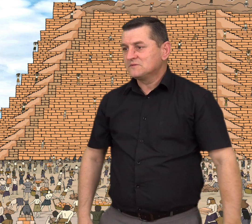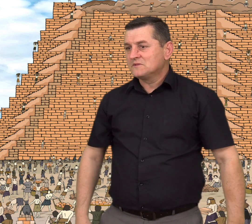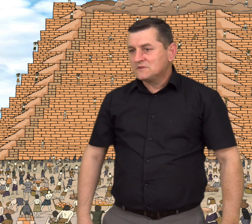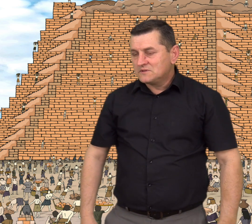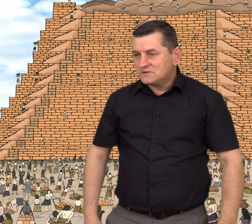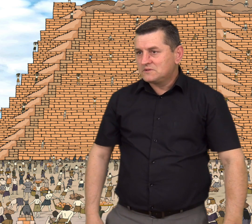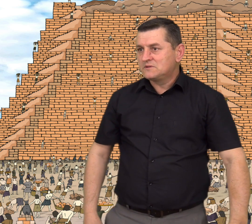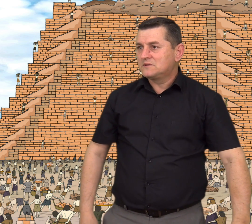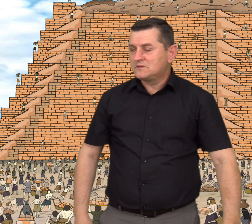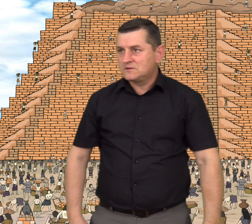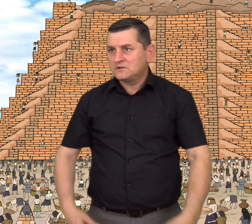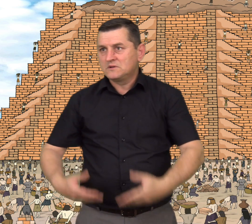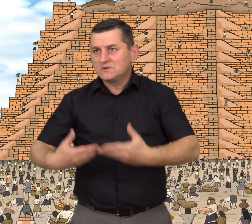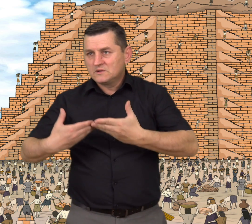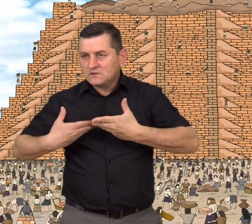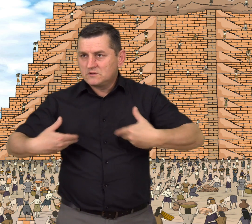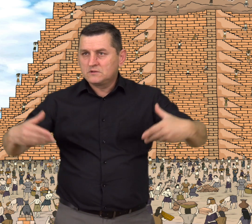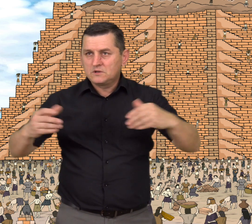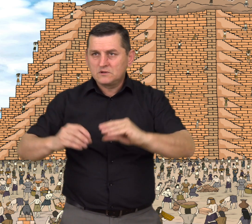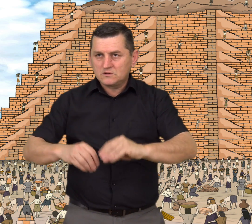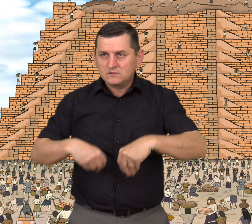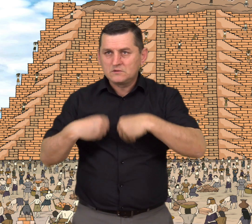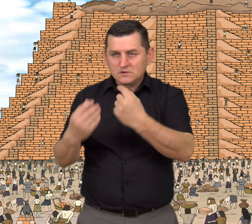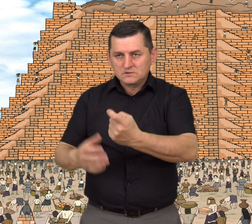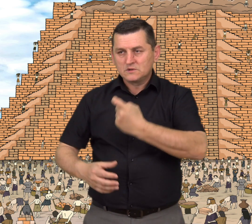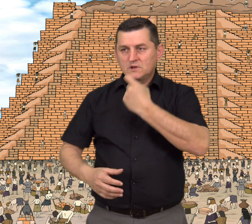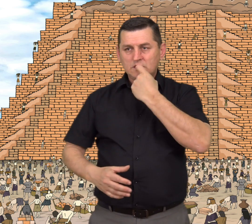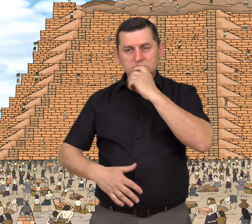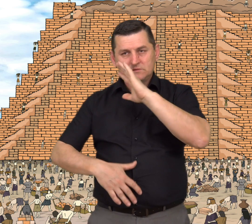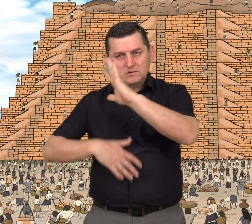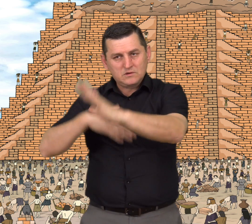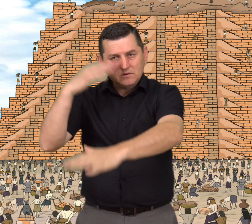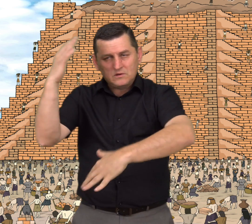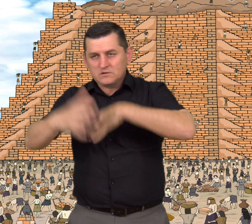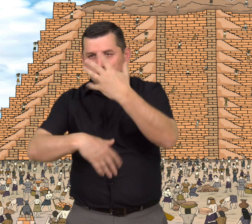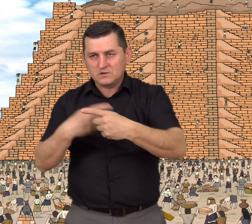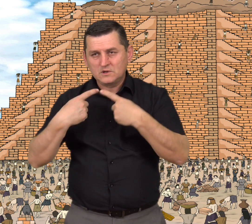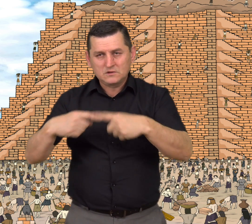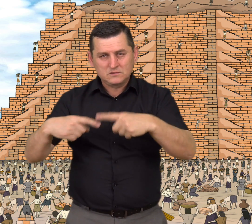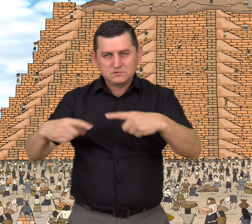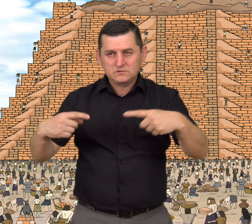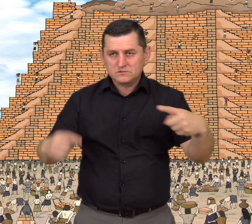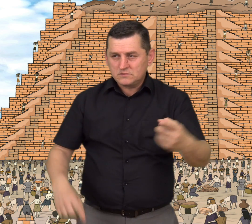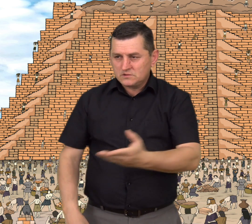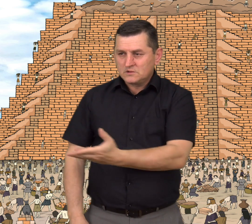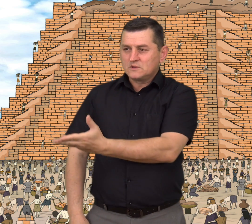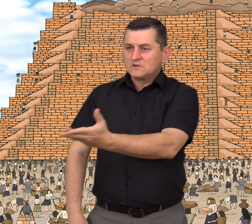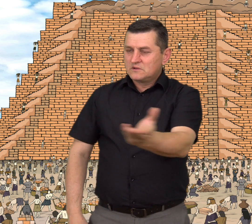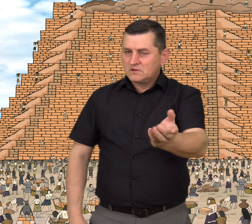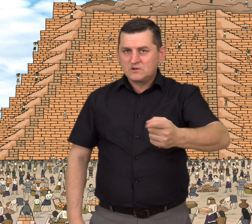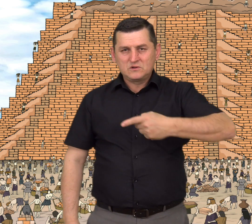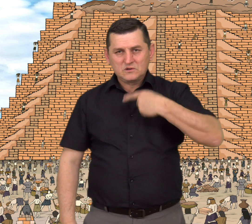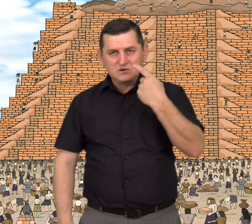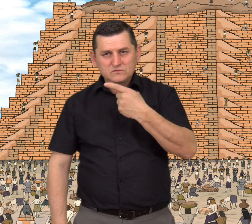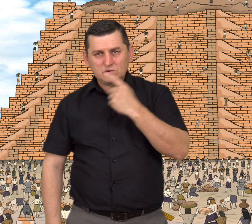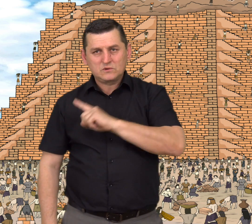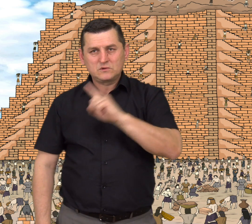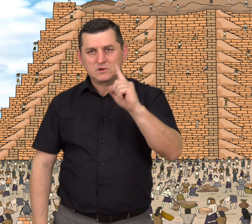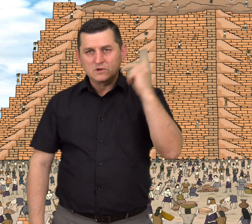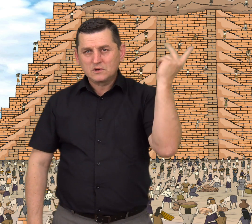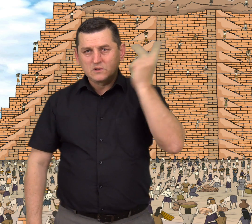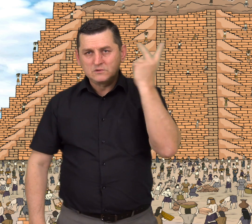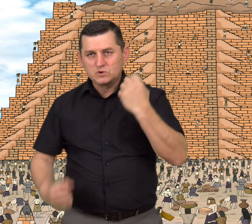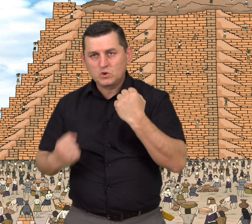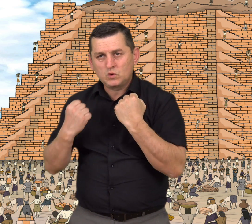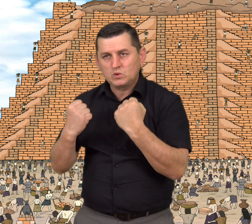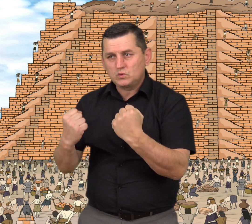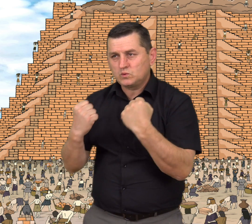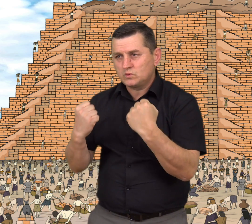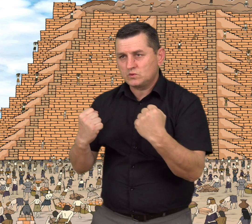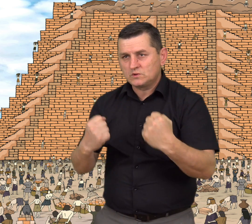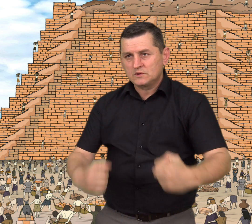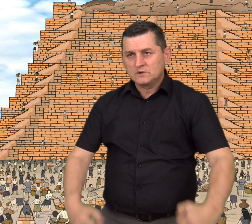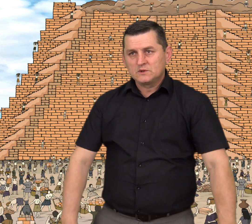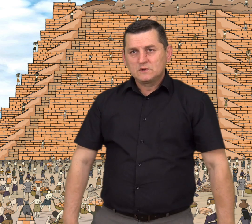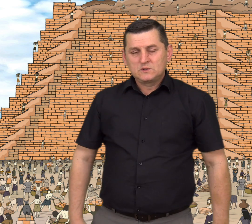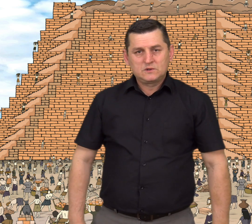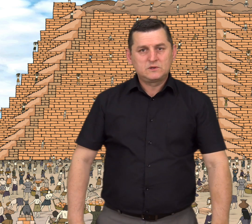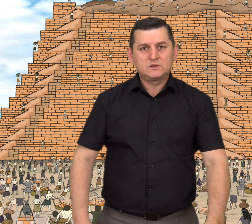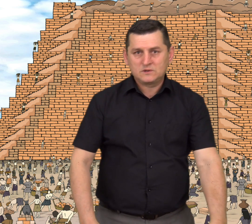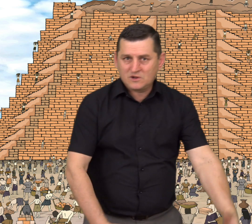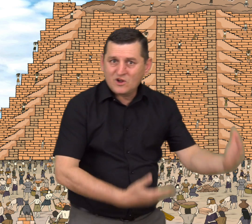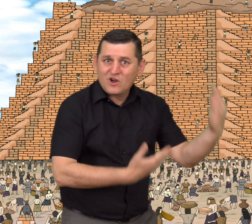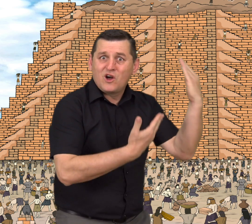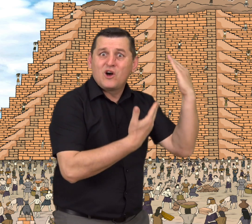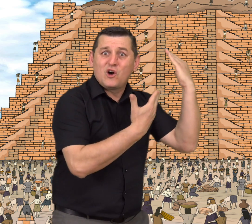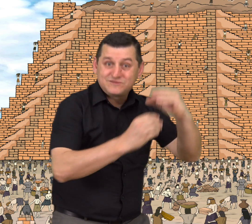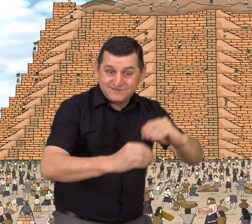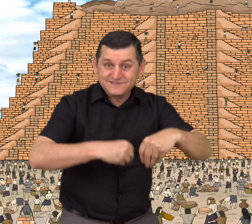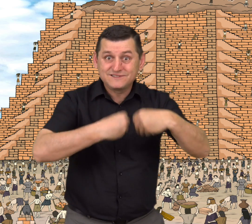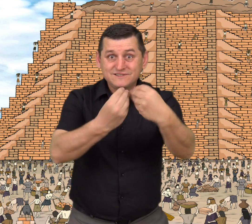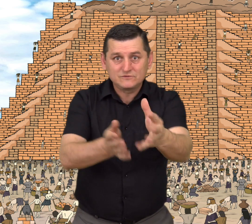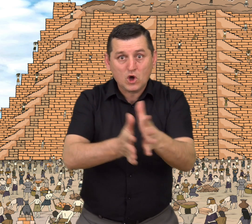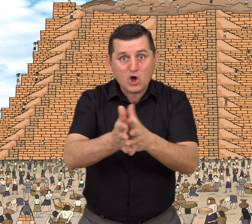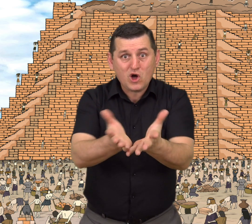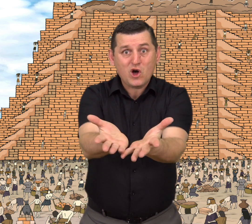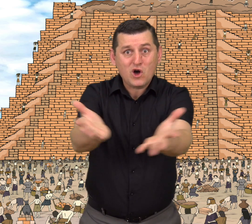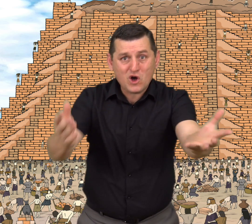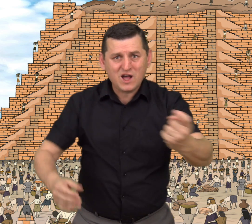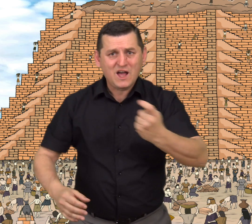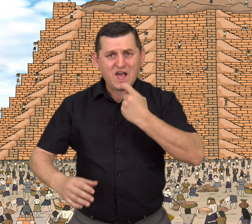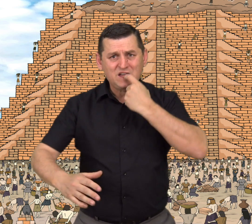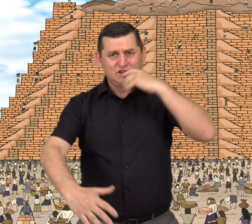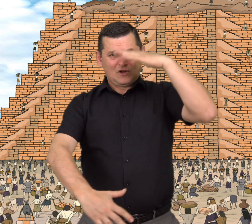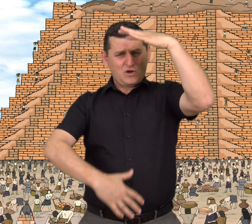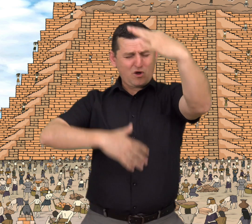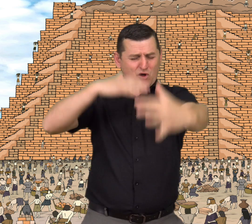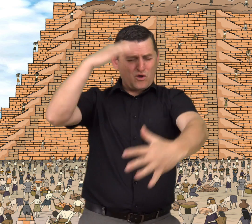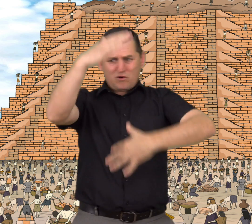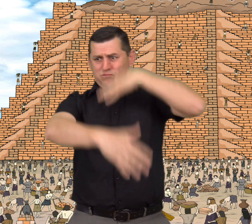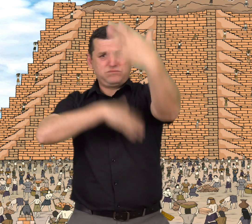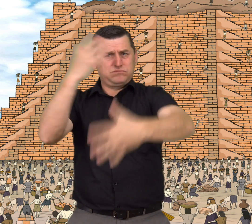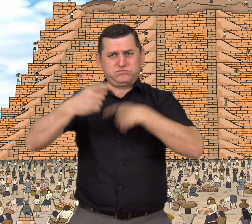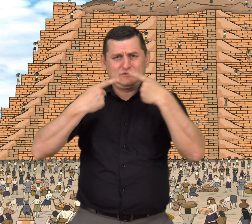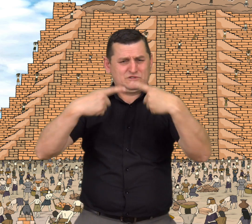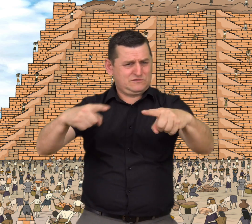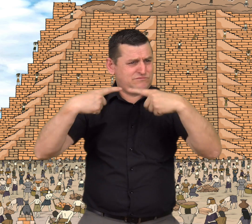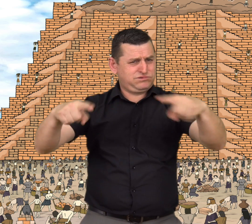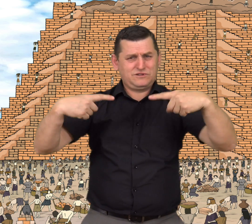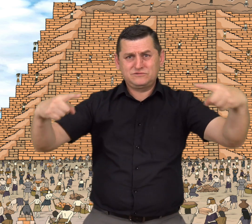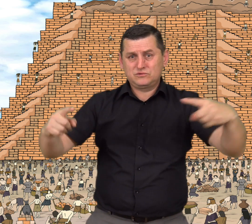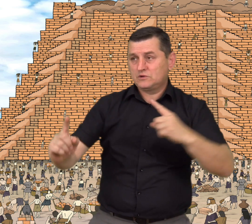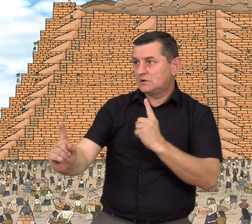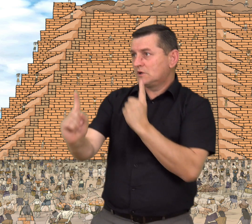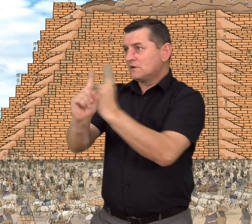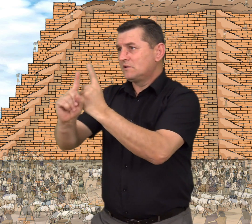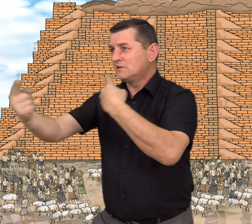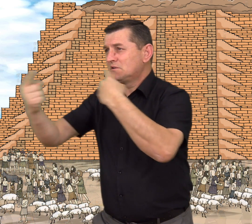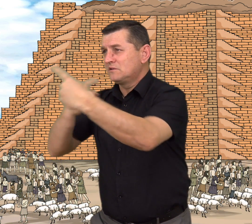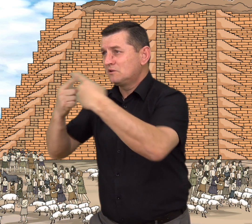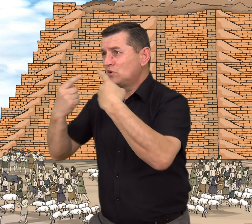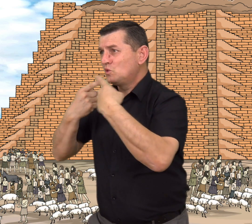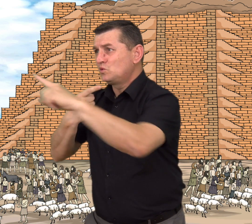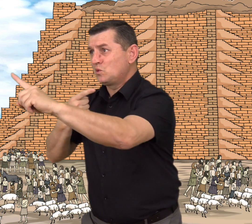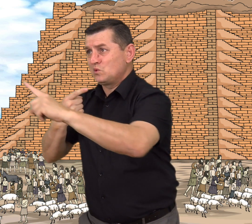Come, let Us go down and confuse their language, so that they will not understand one another’s speech.”